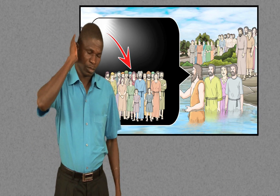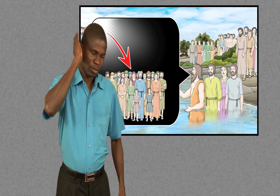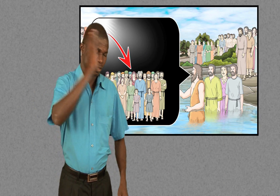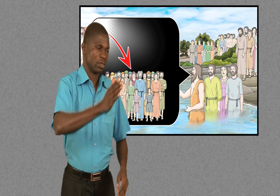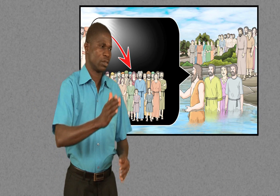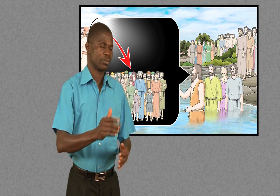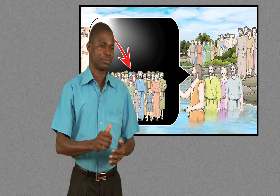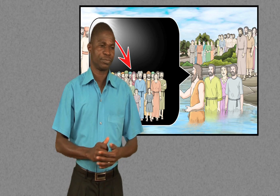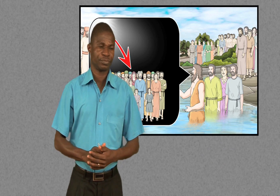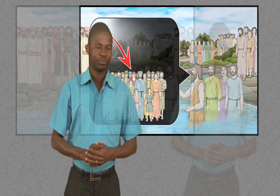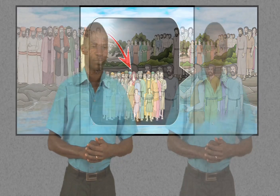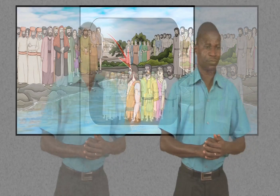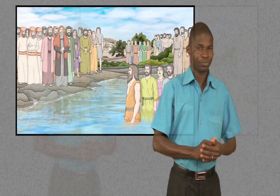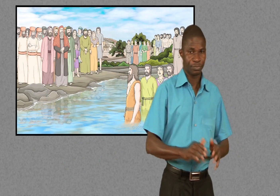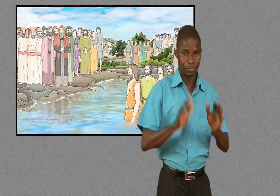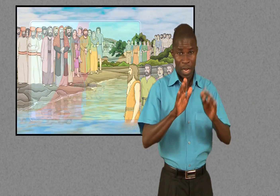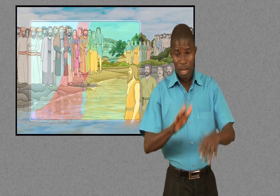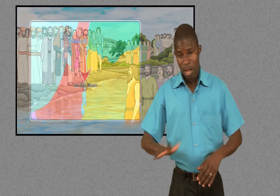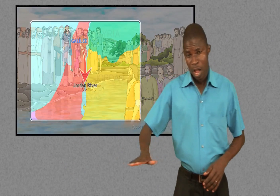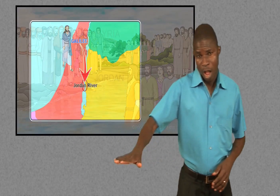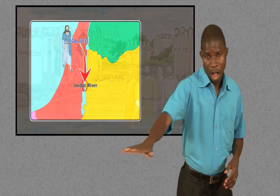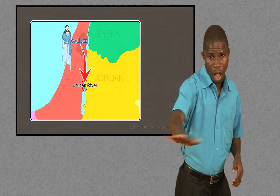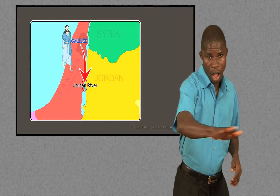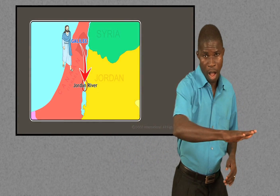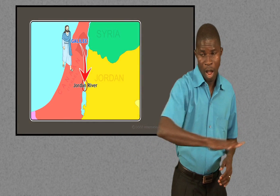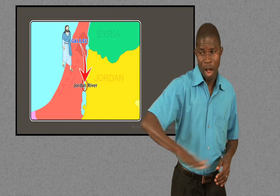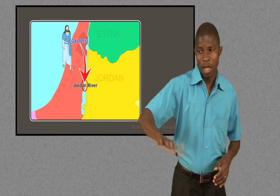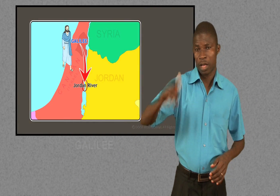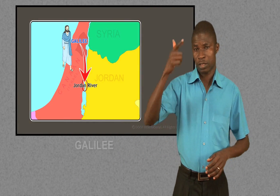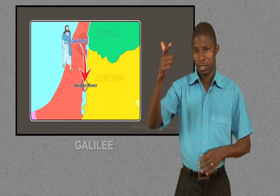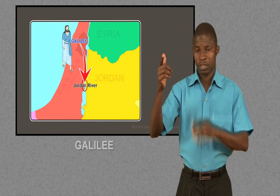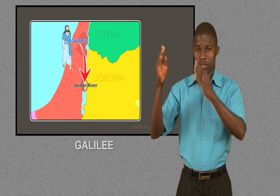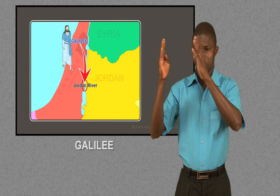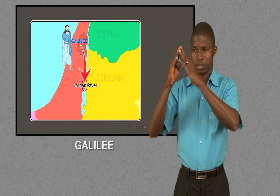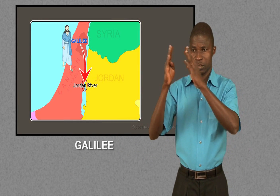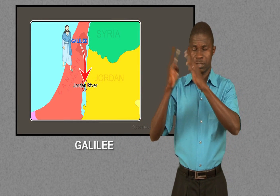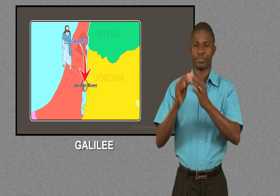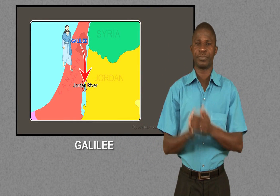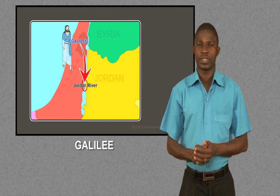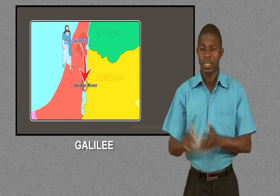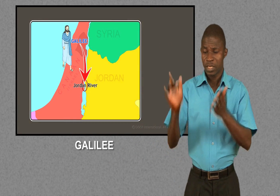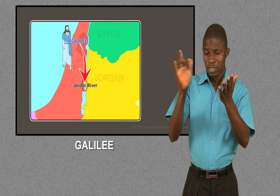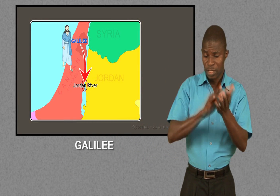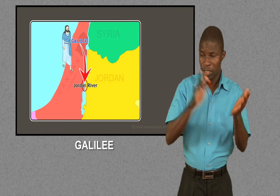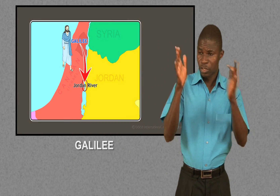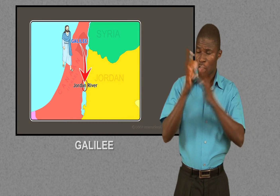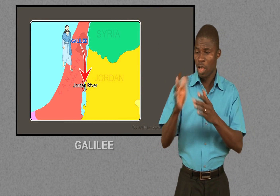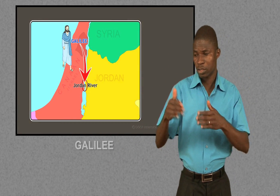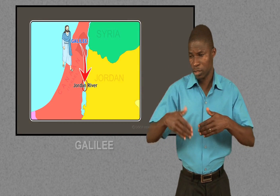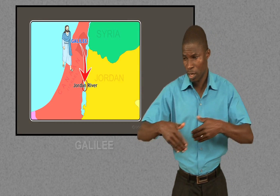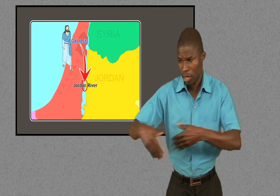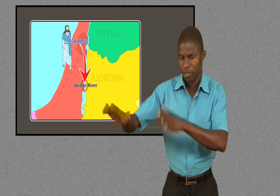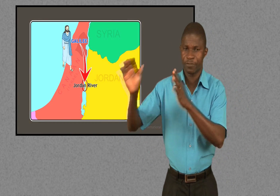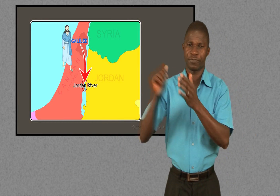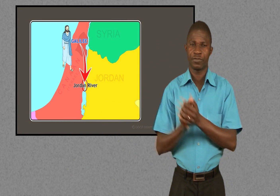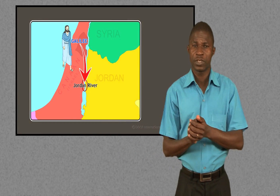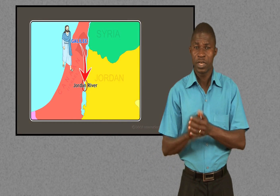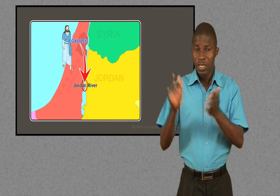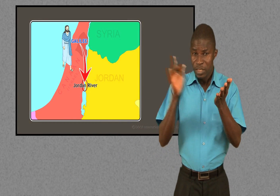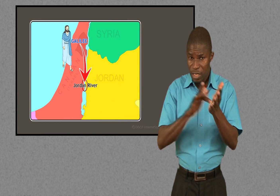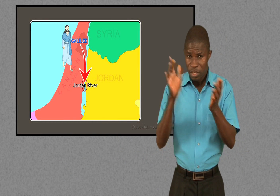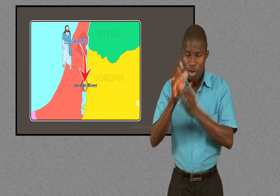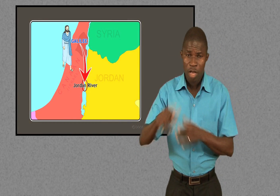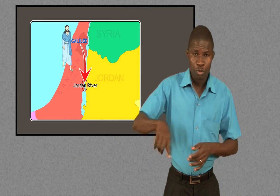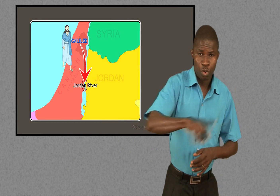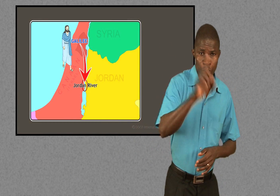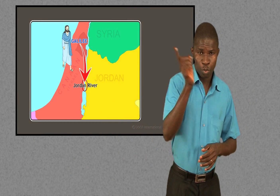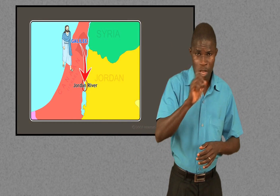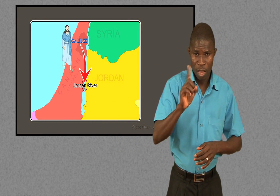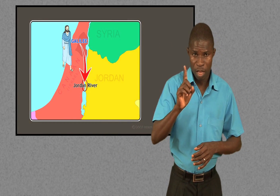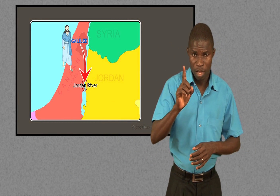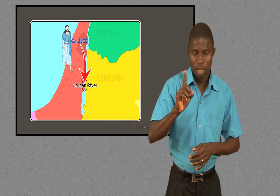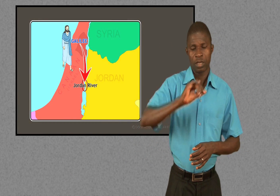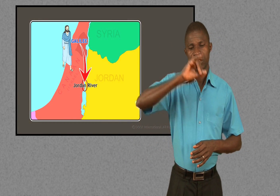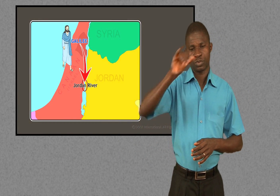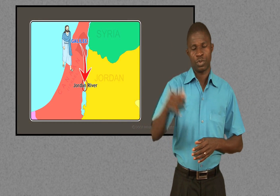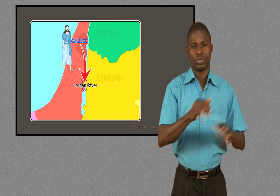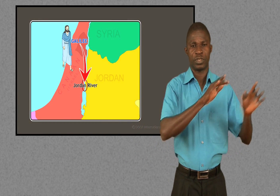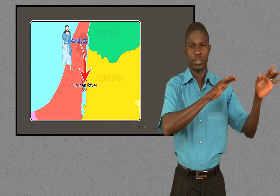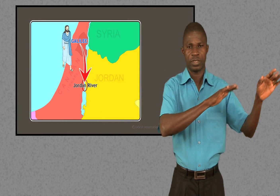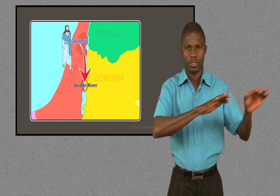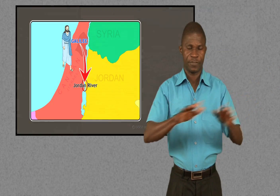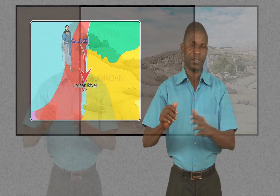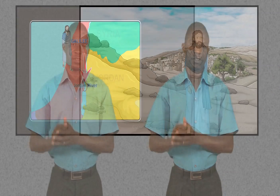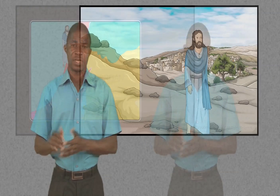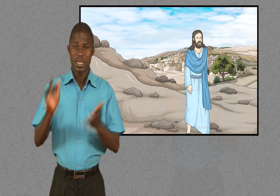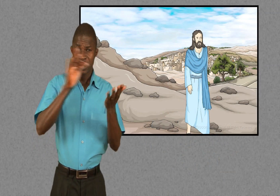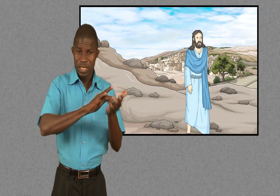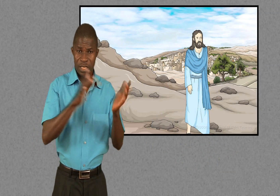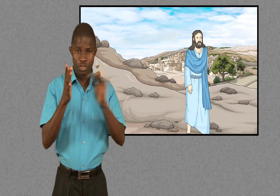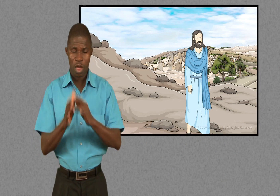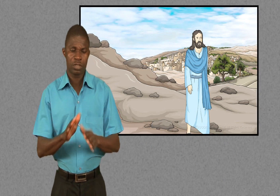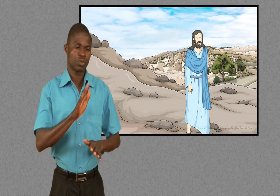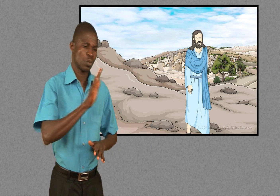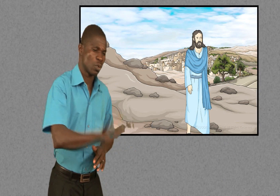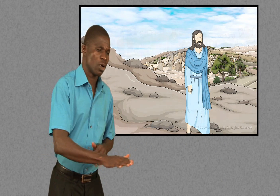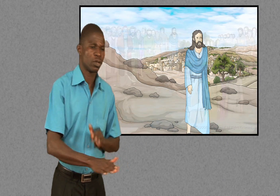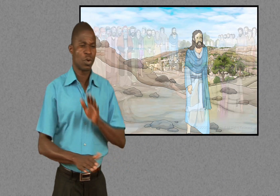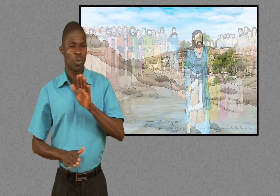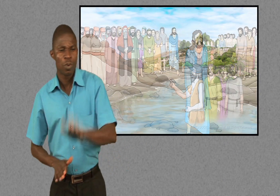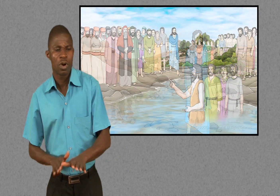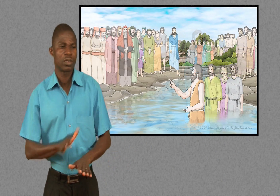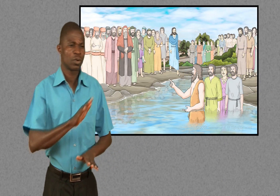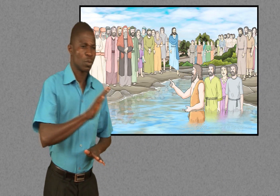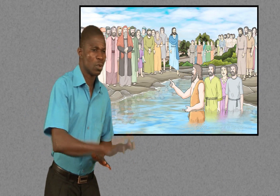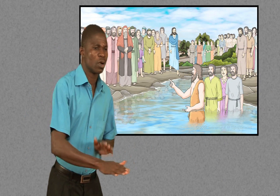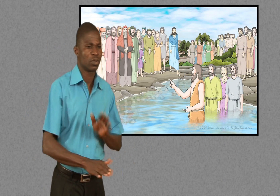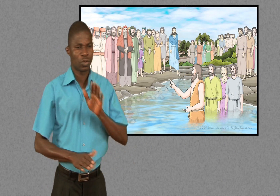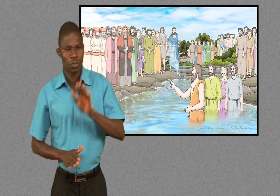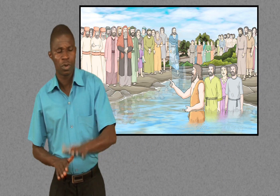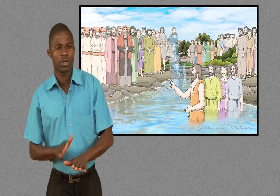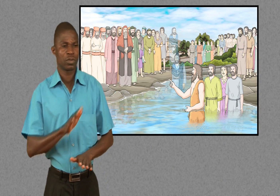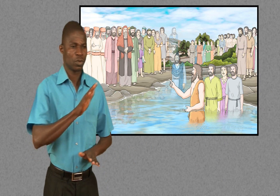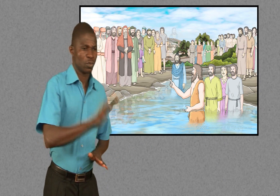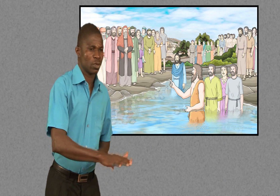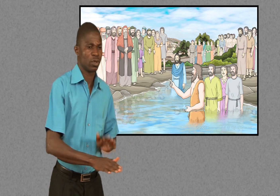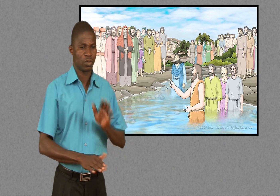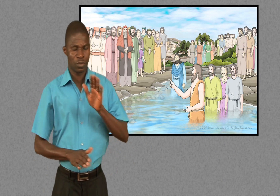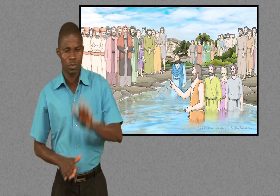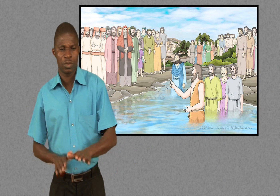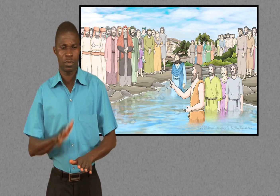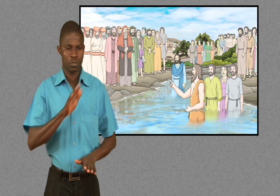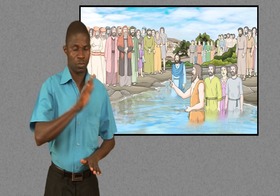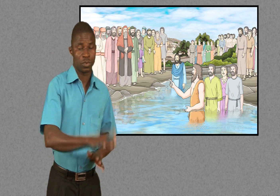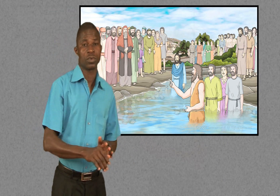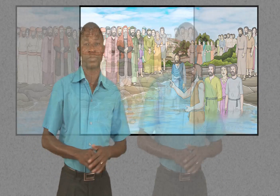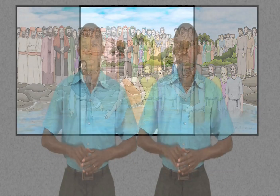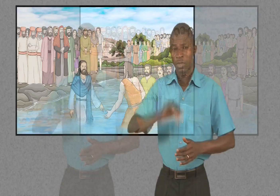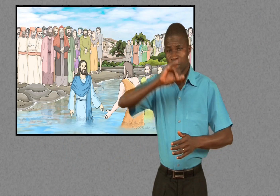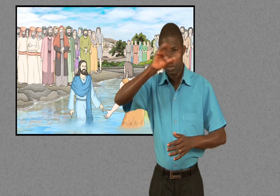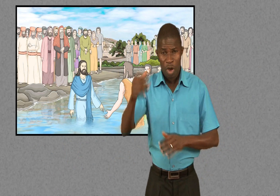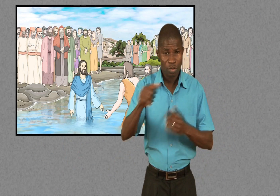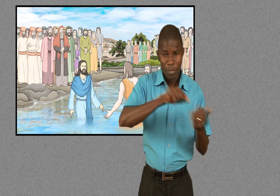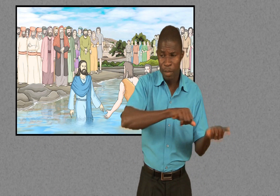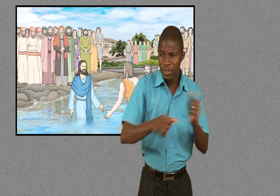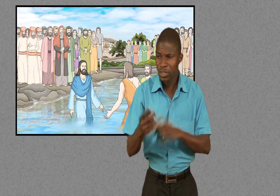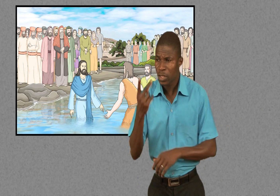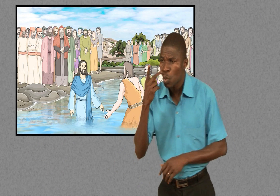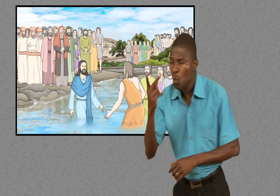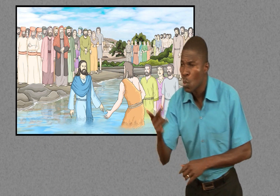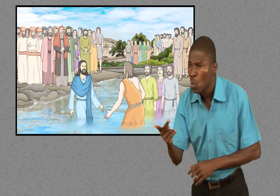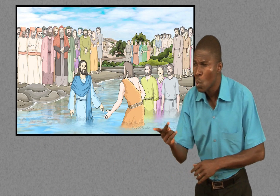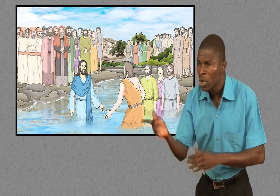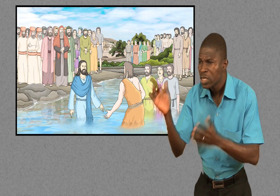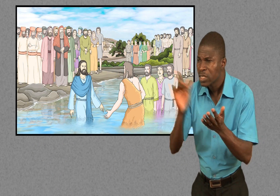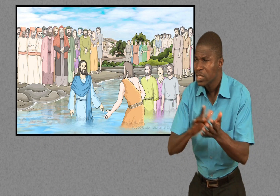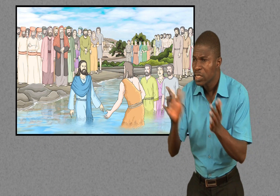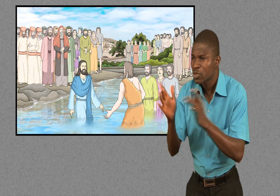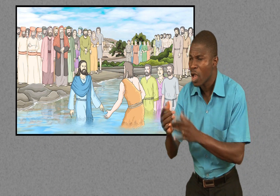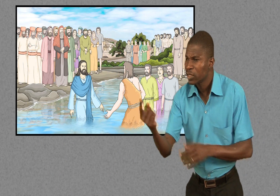At that time Jesus came from Galilee to the Jordan to be baptized by John.